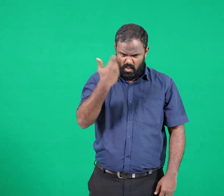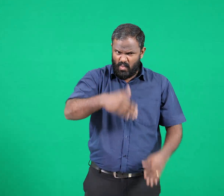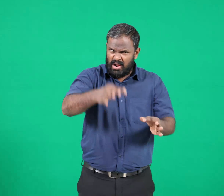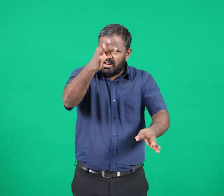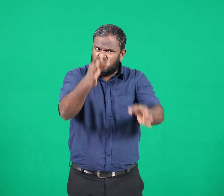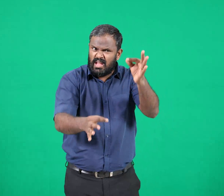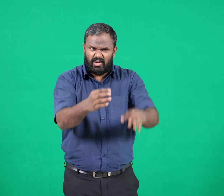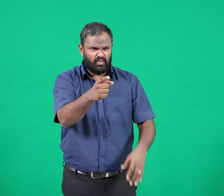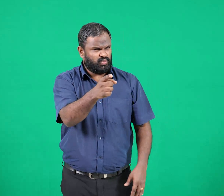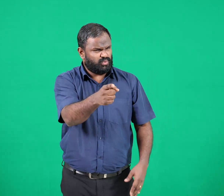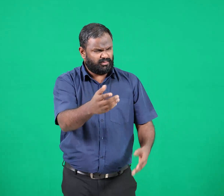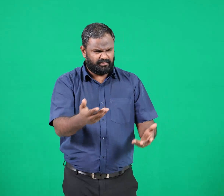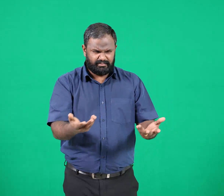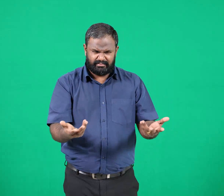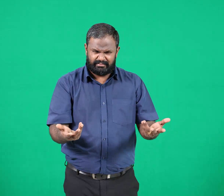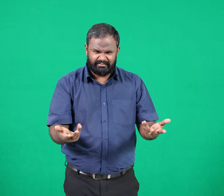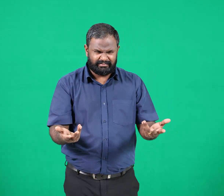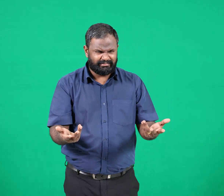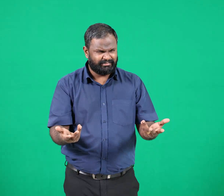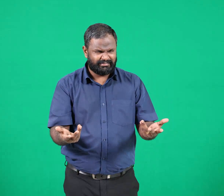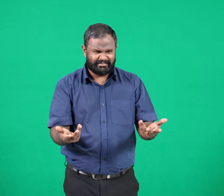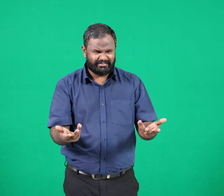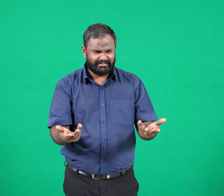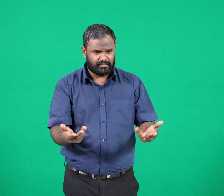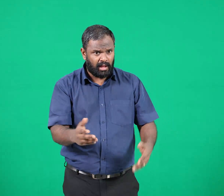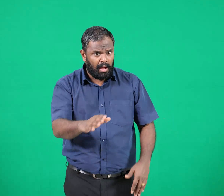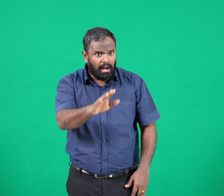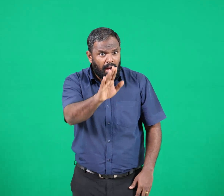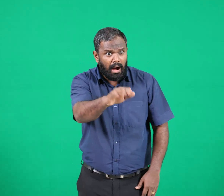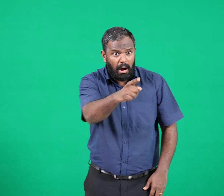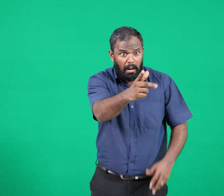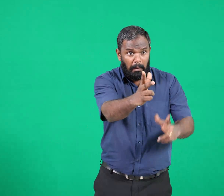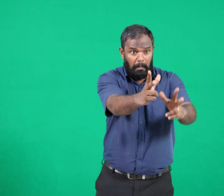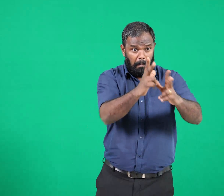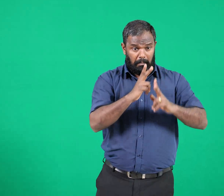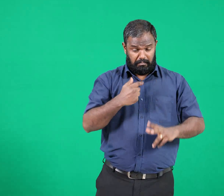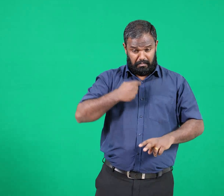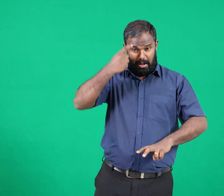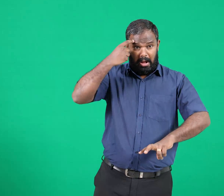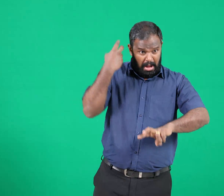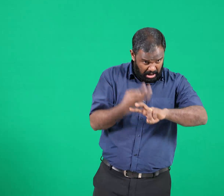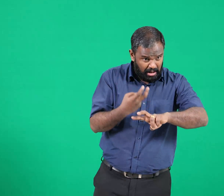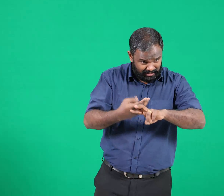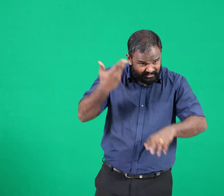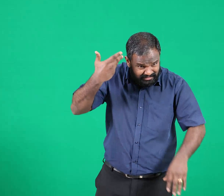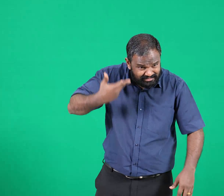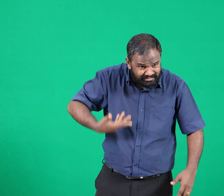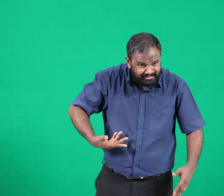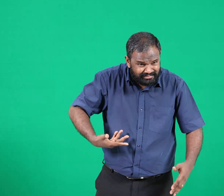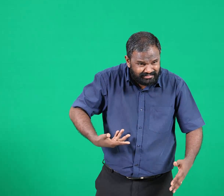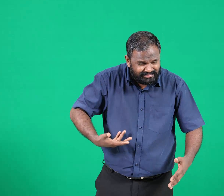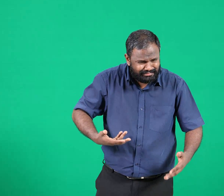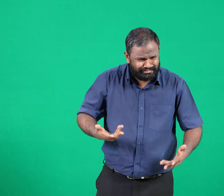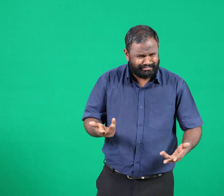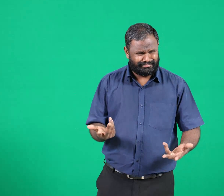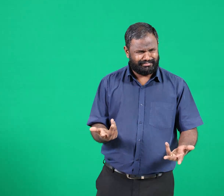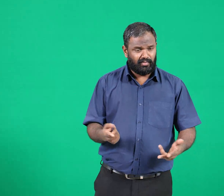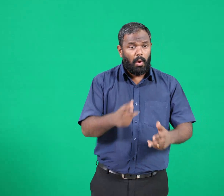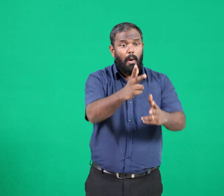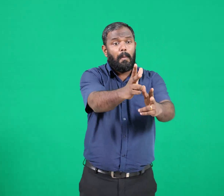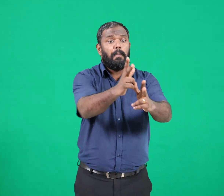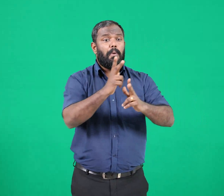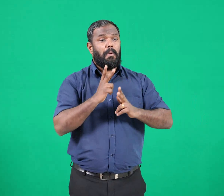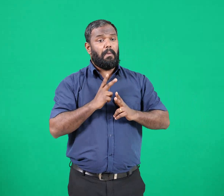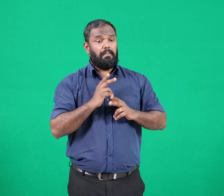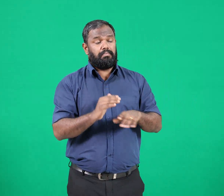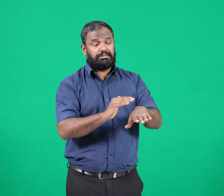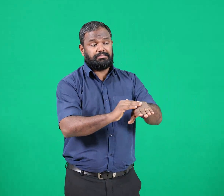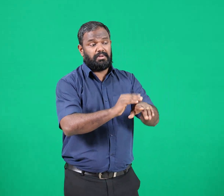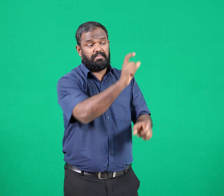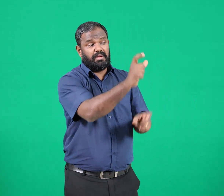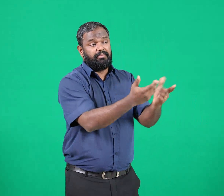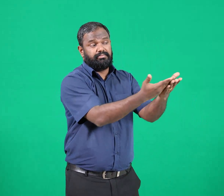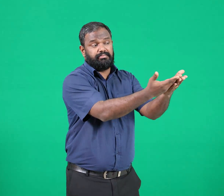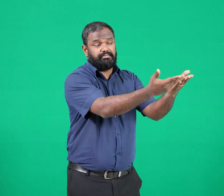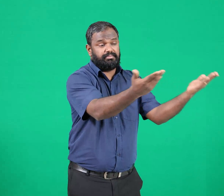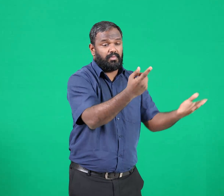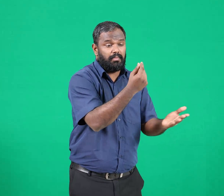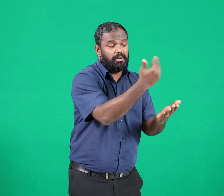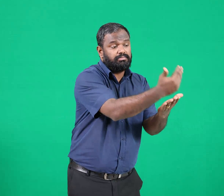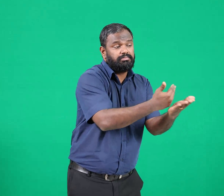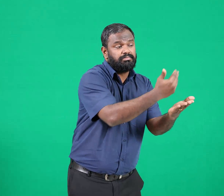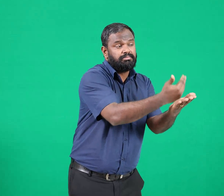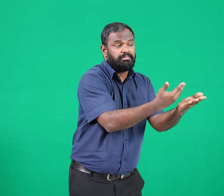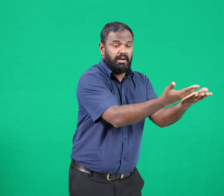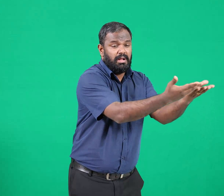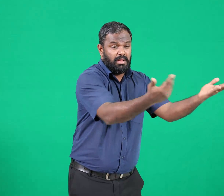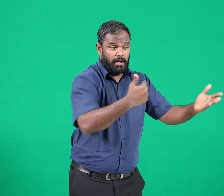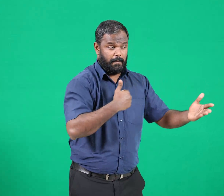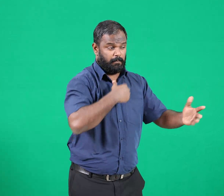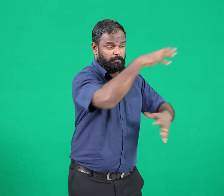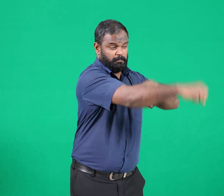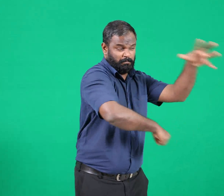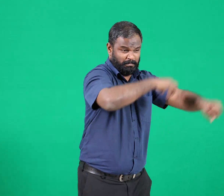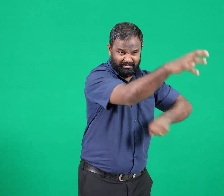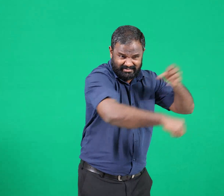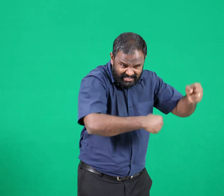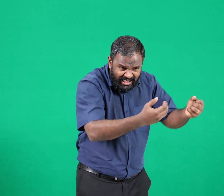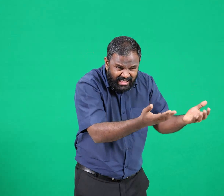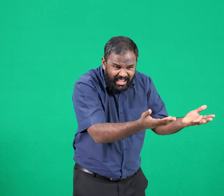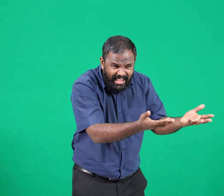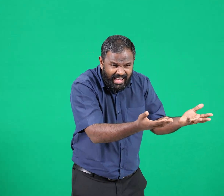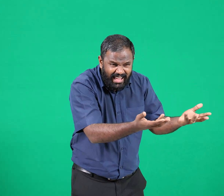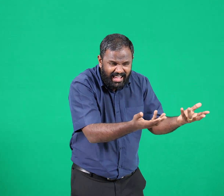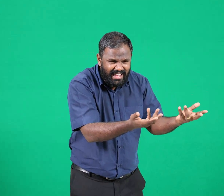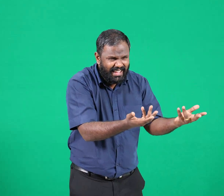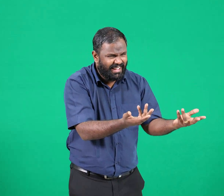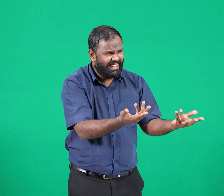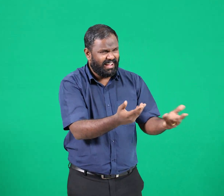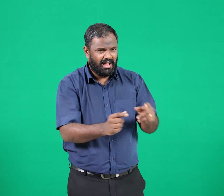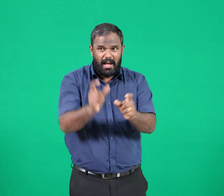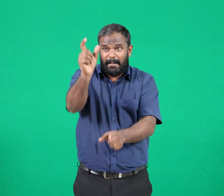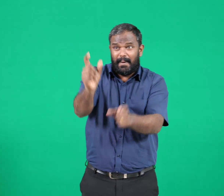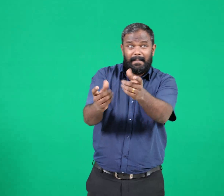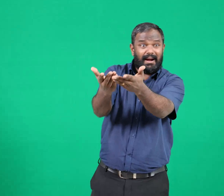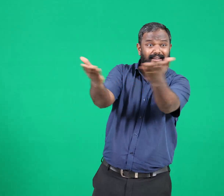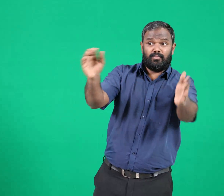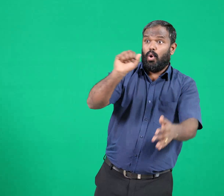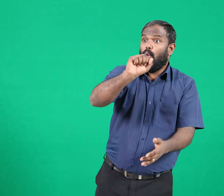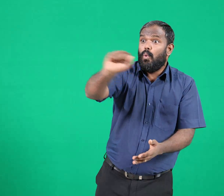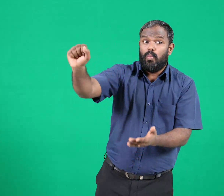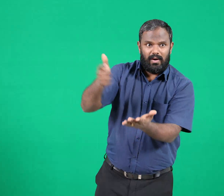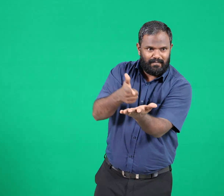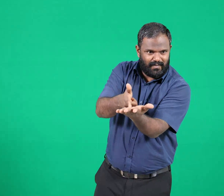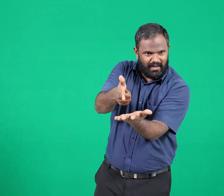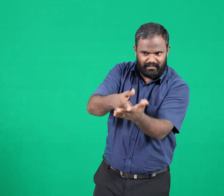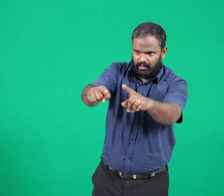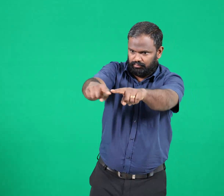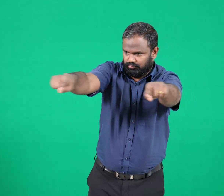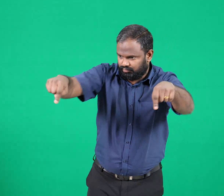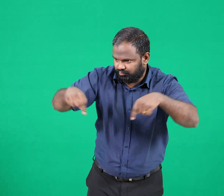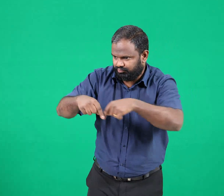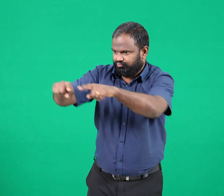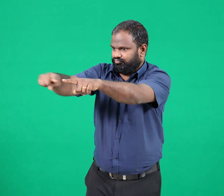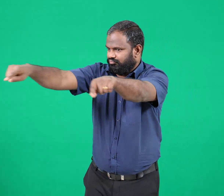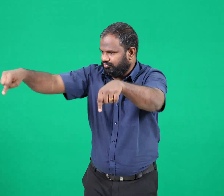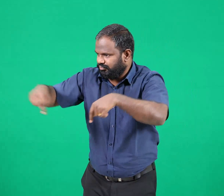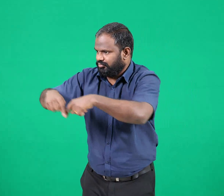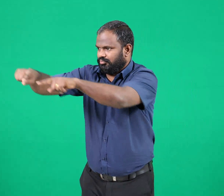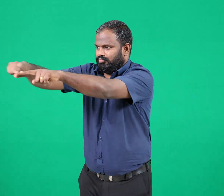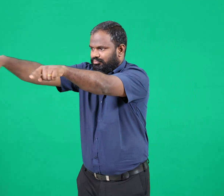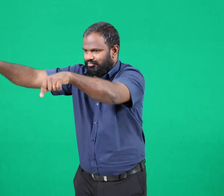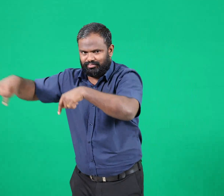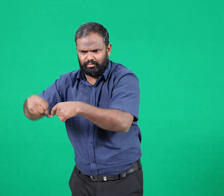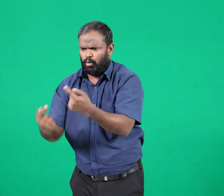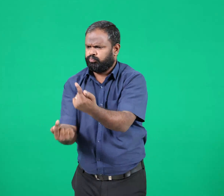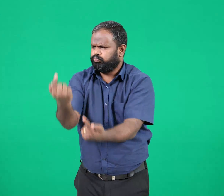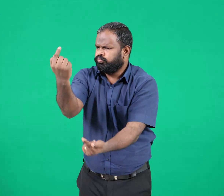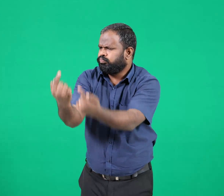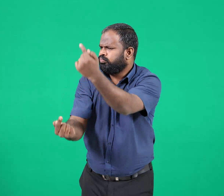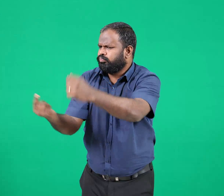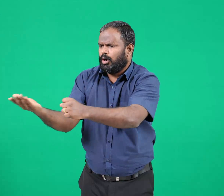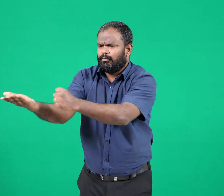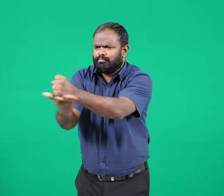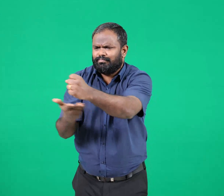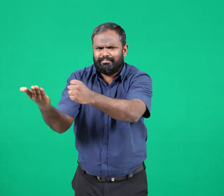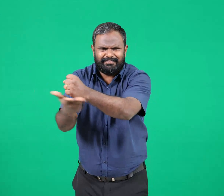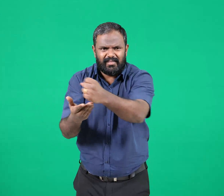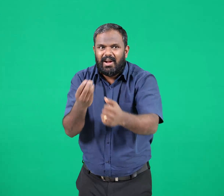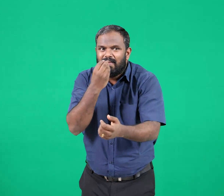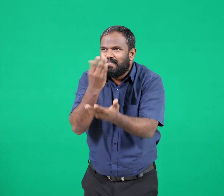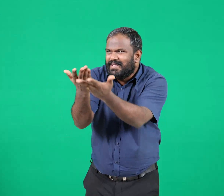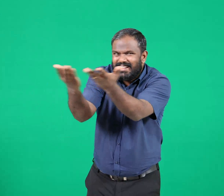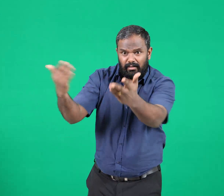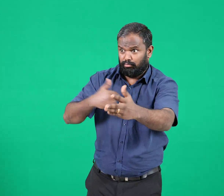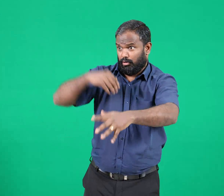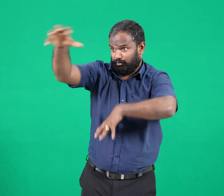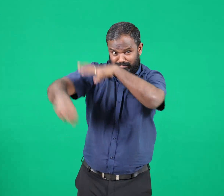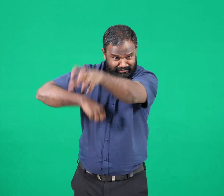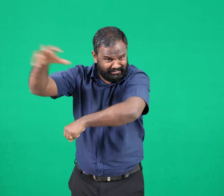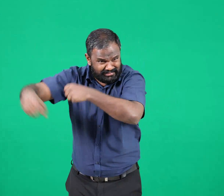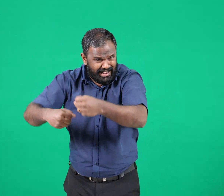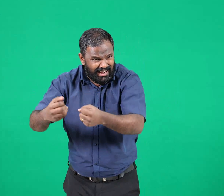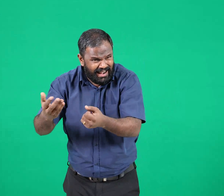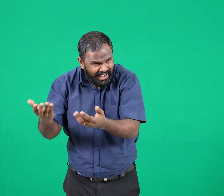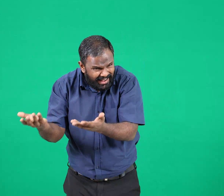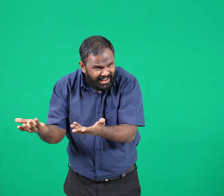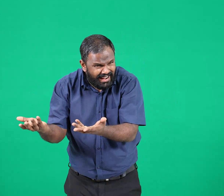So you knew that I am a harsh man, withdrawing what I did not deposit and reaping what I did not sow?